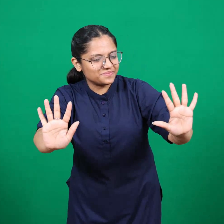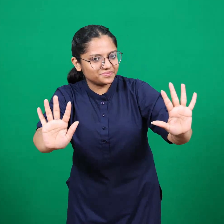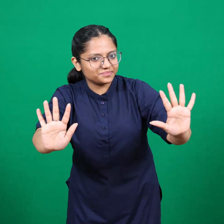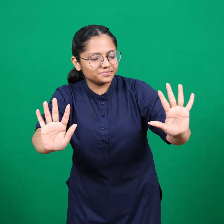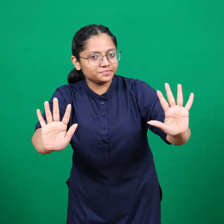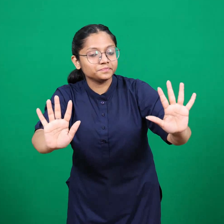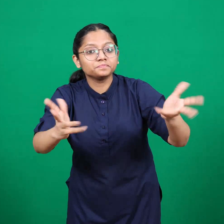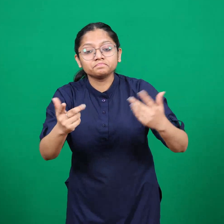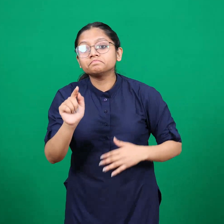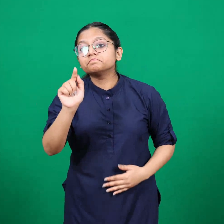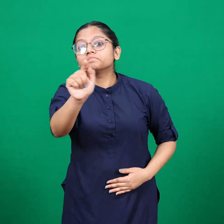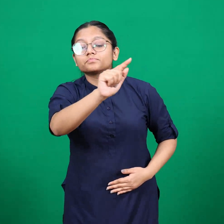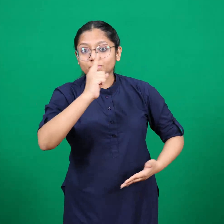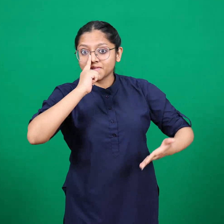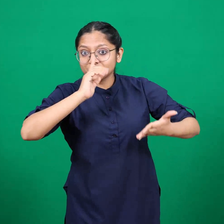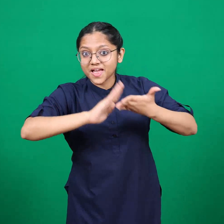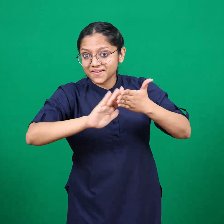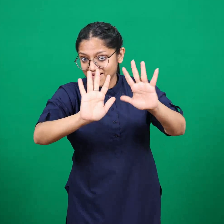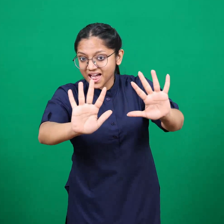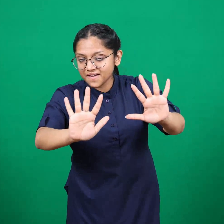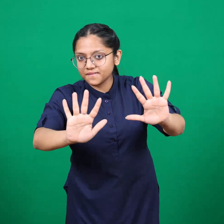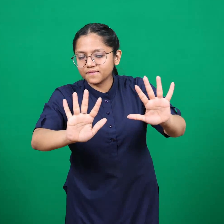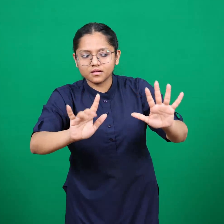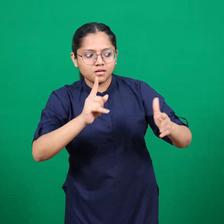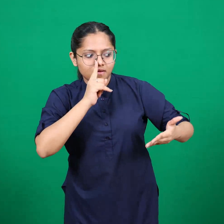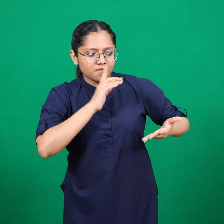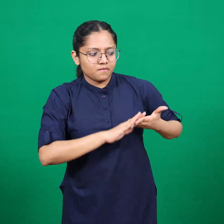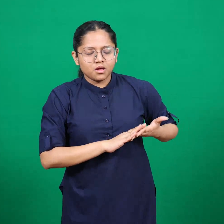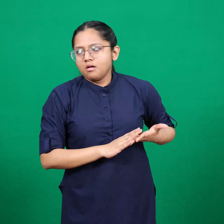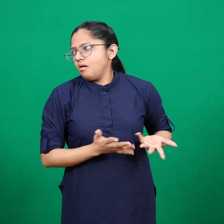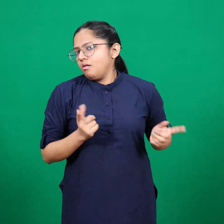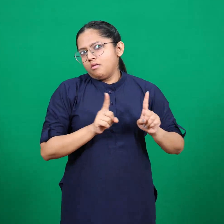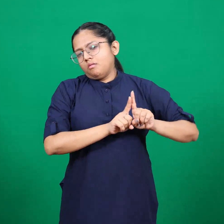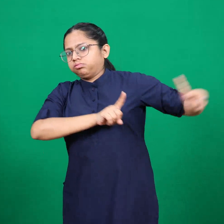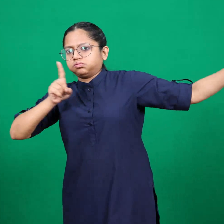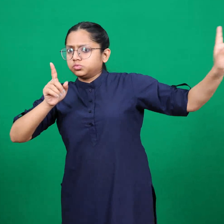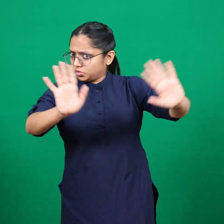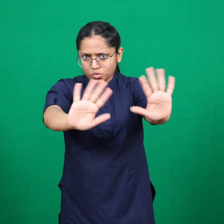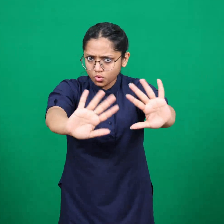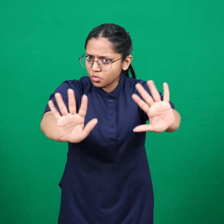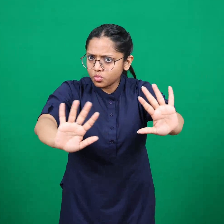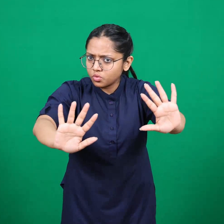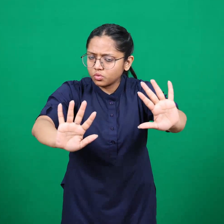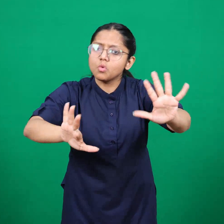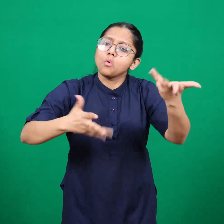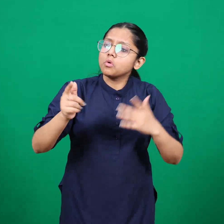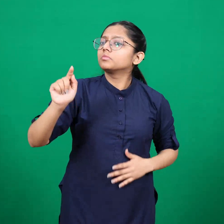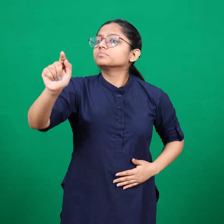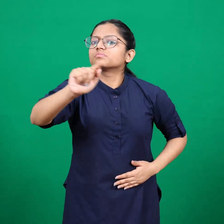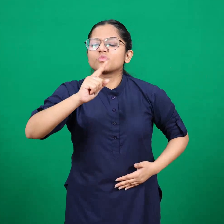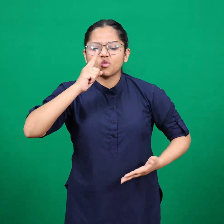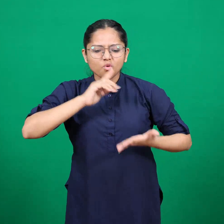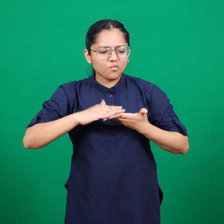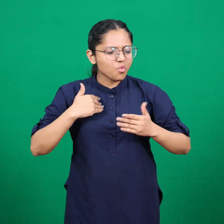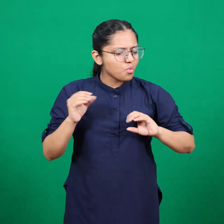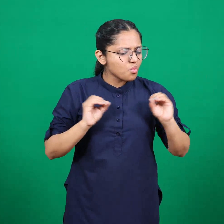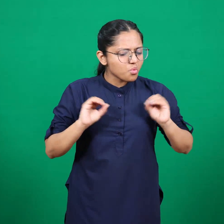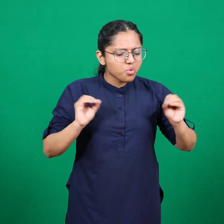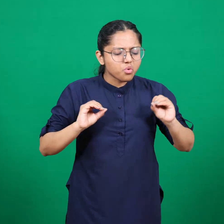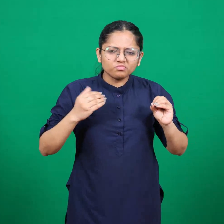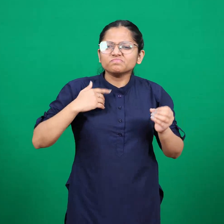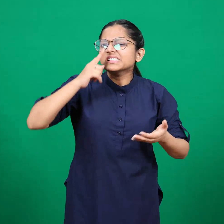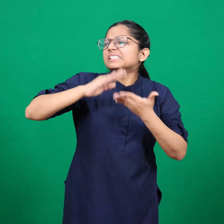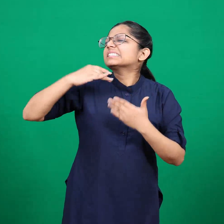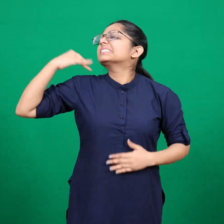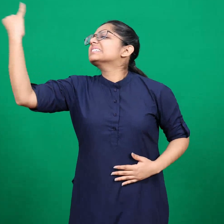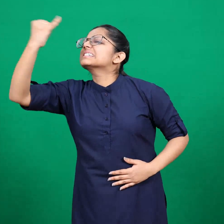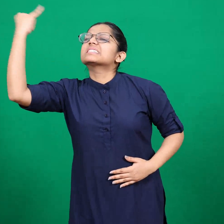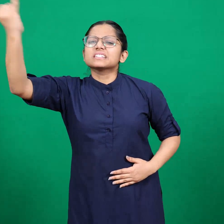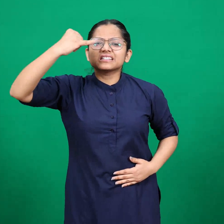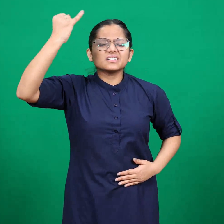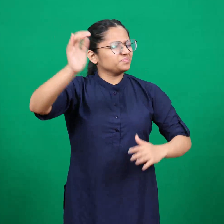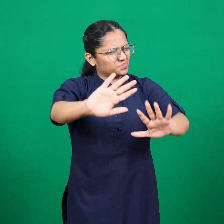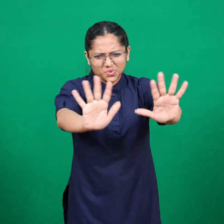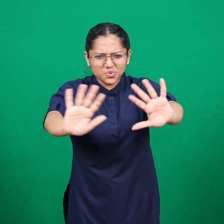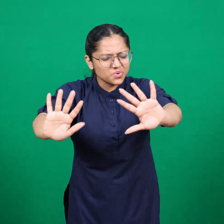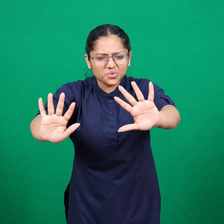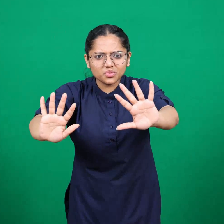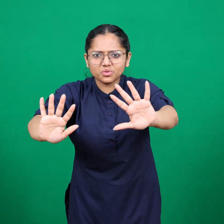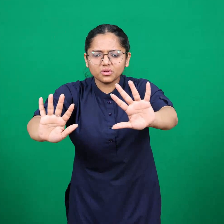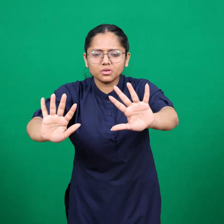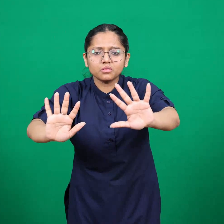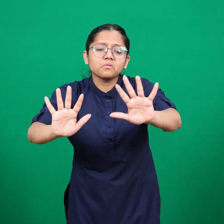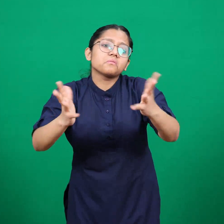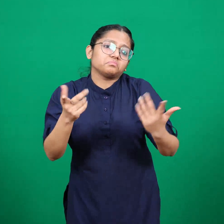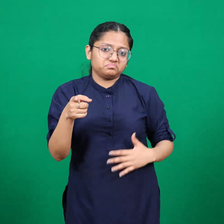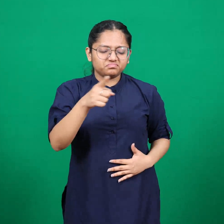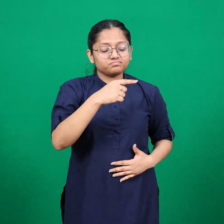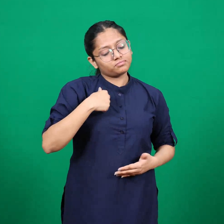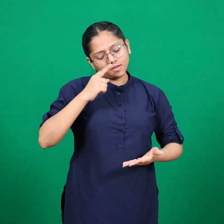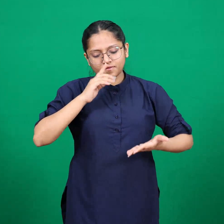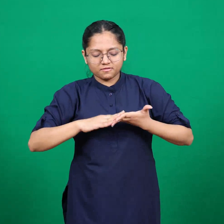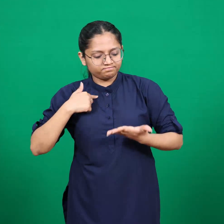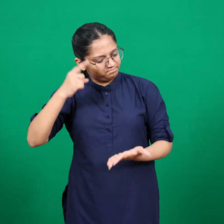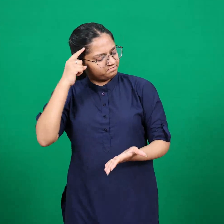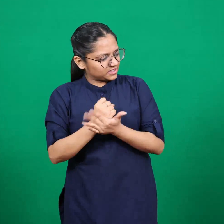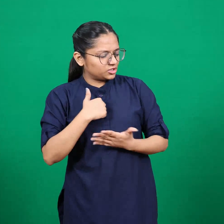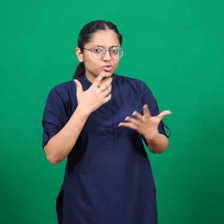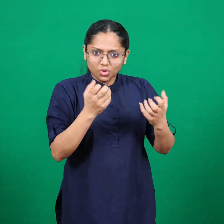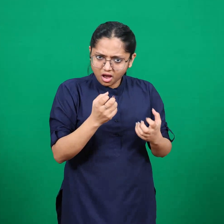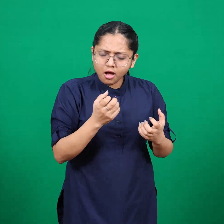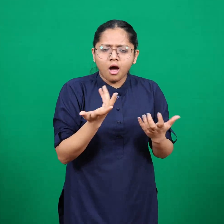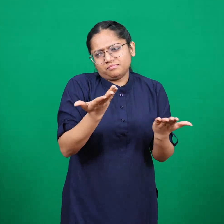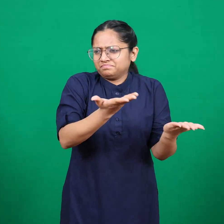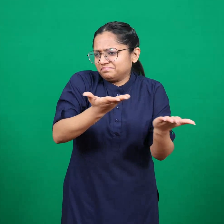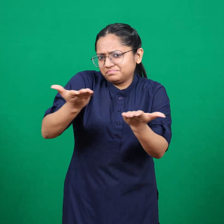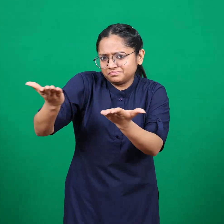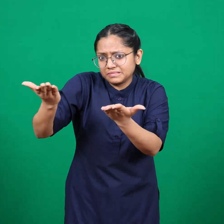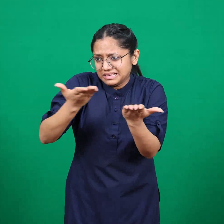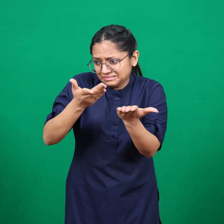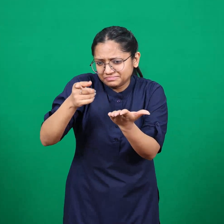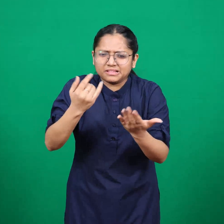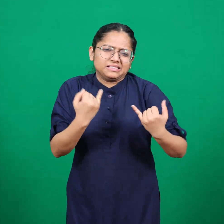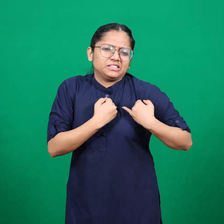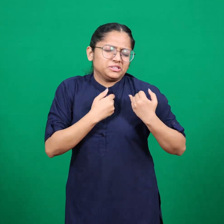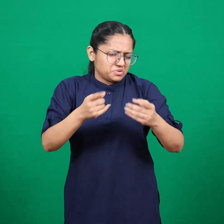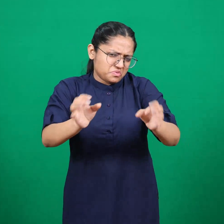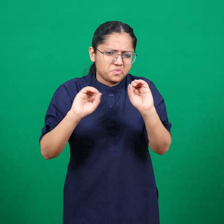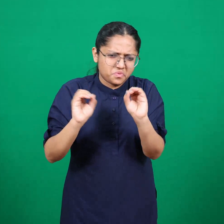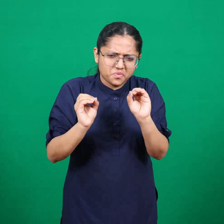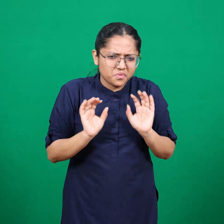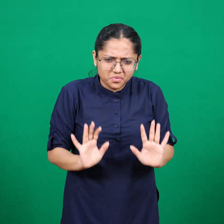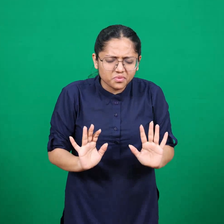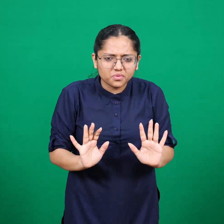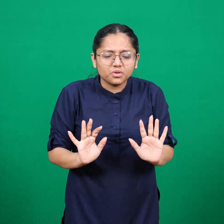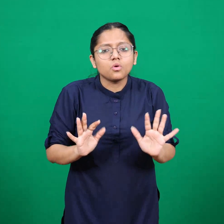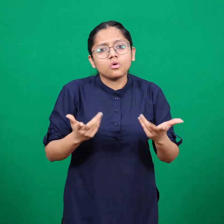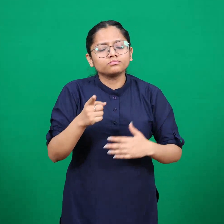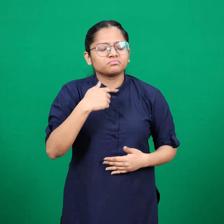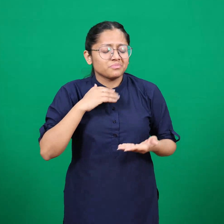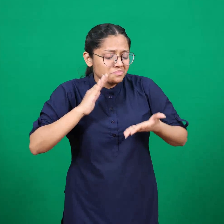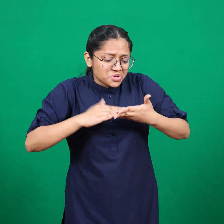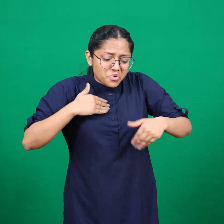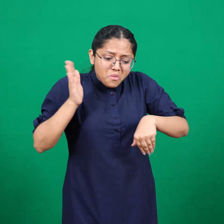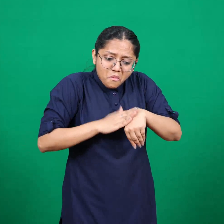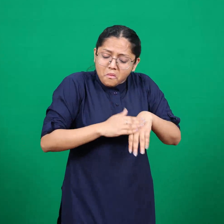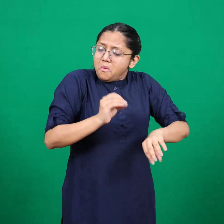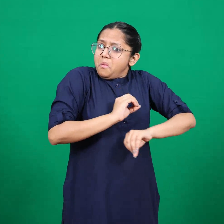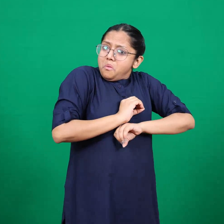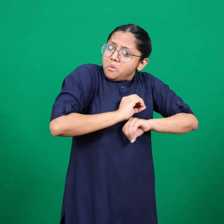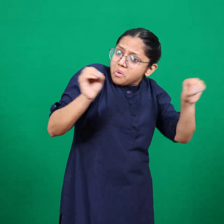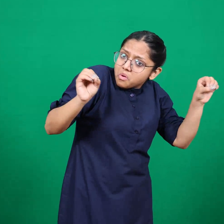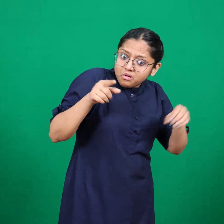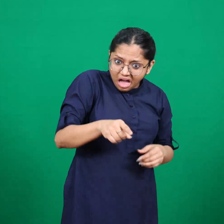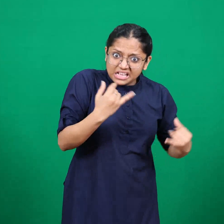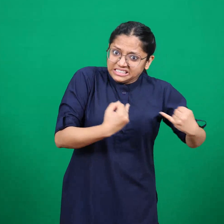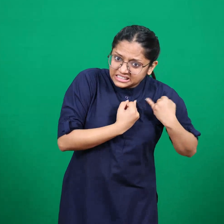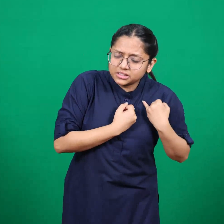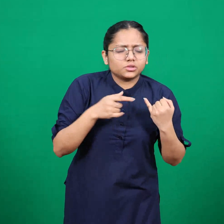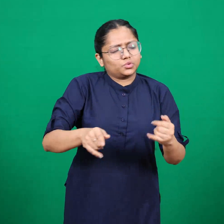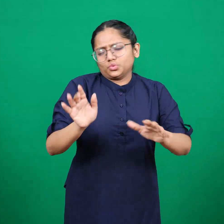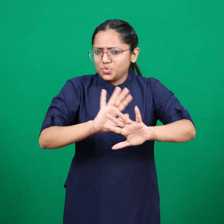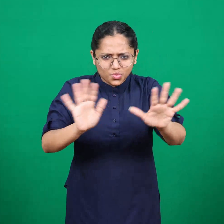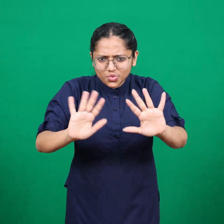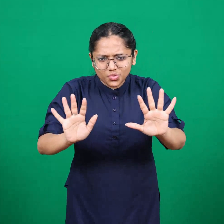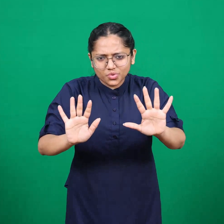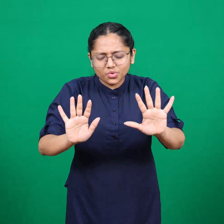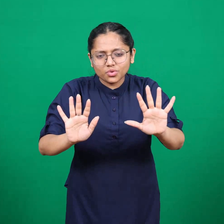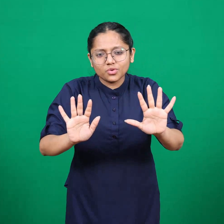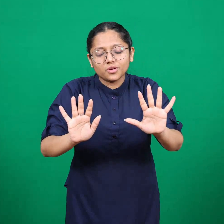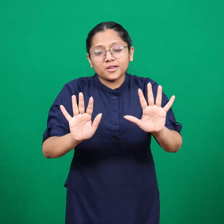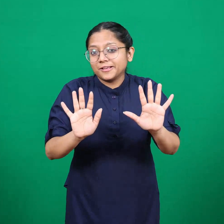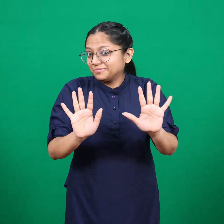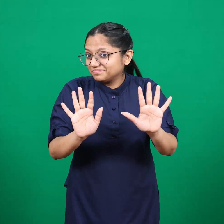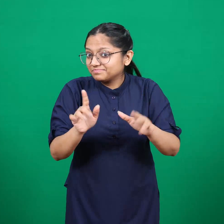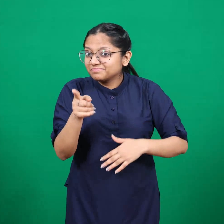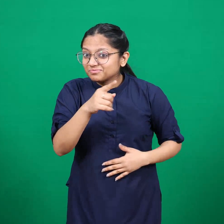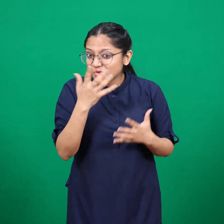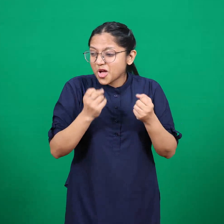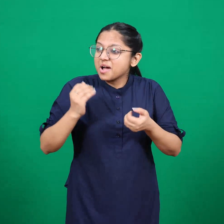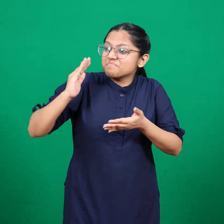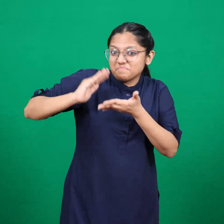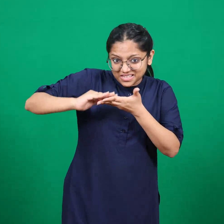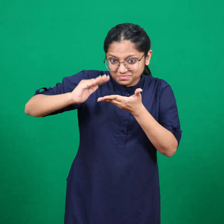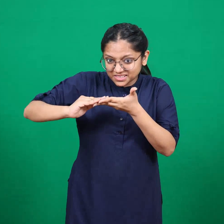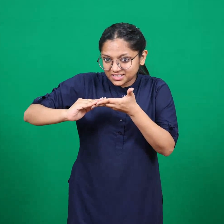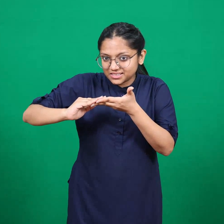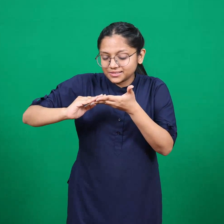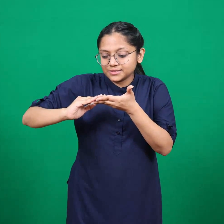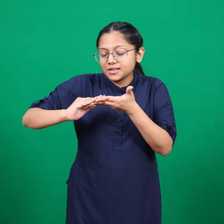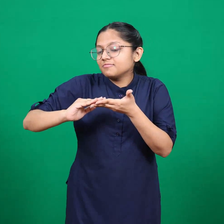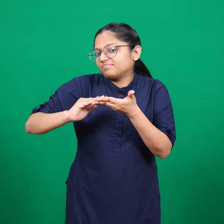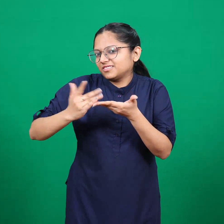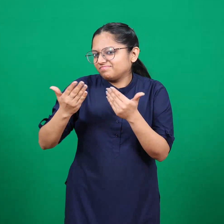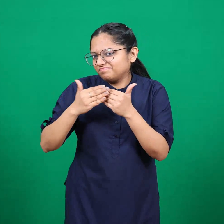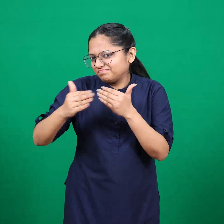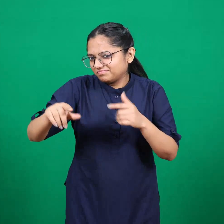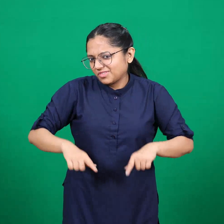Do not seek to be released. Are you free of commitment? Do not look for a wife. But if you do marry, you have not sinned.